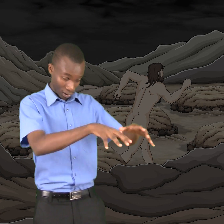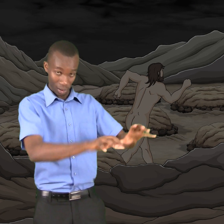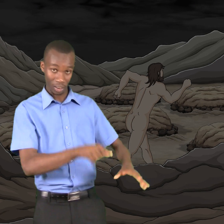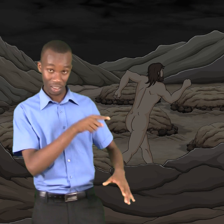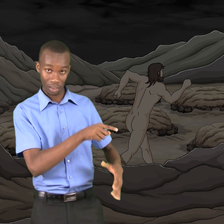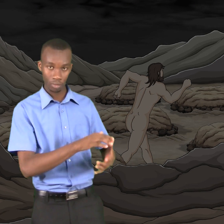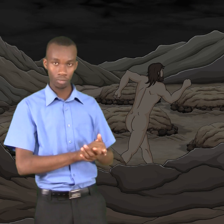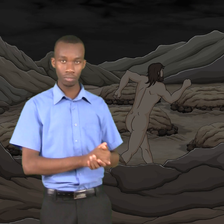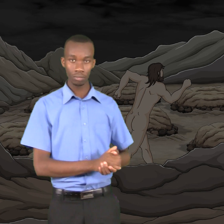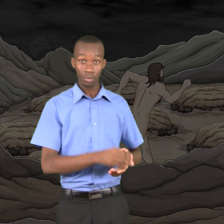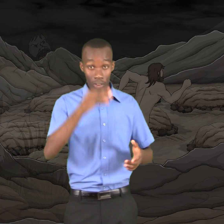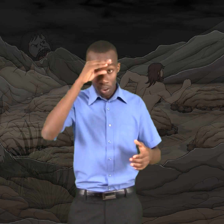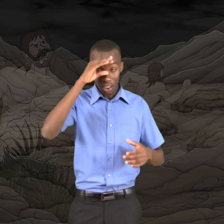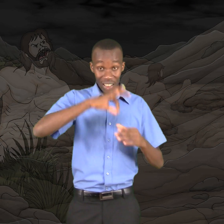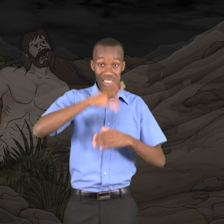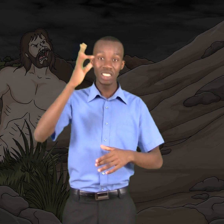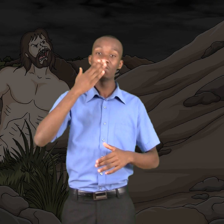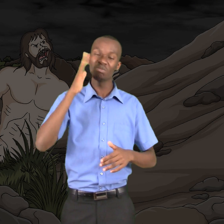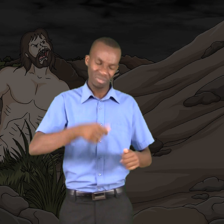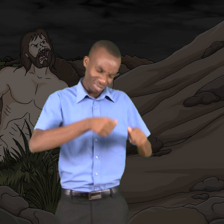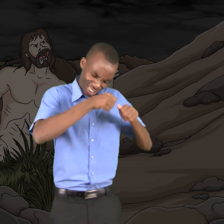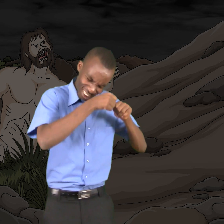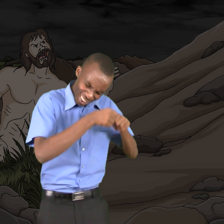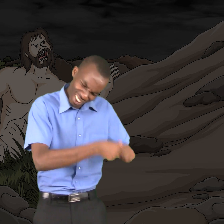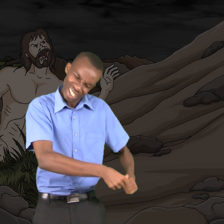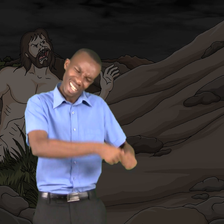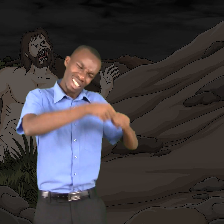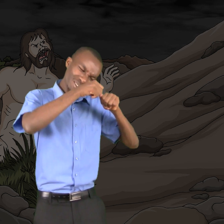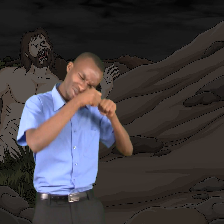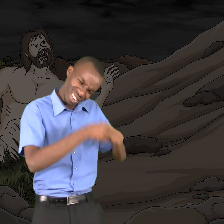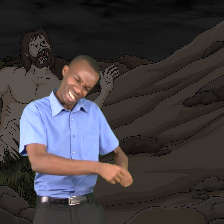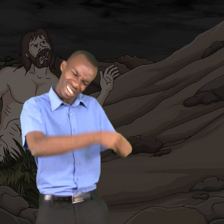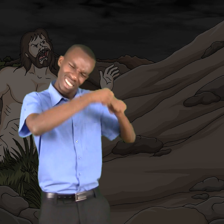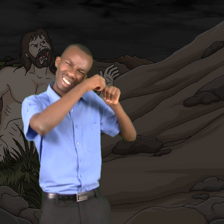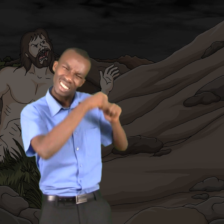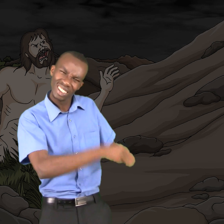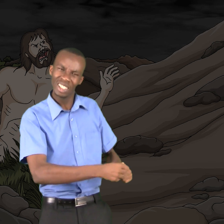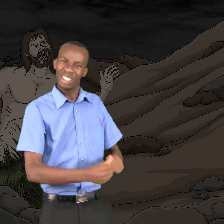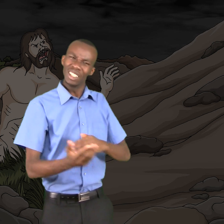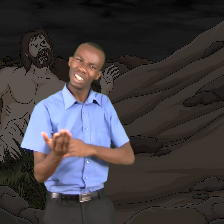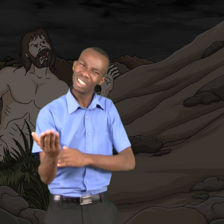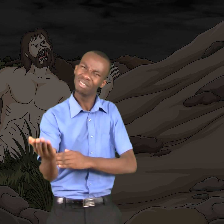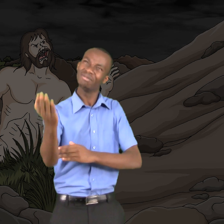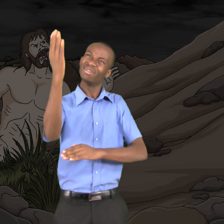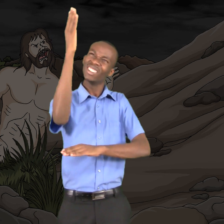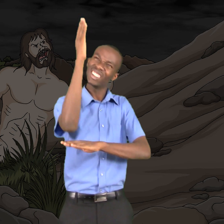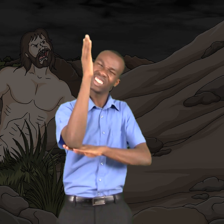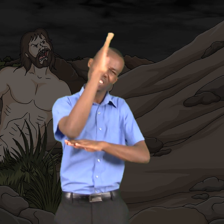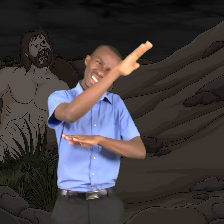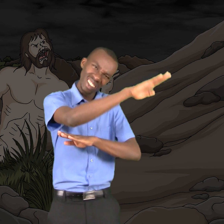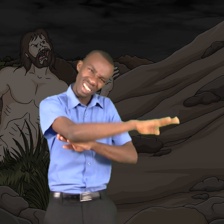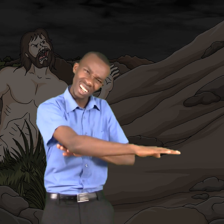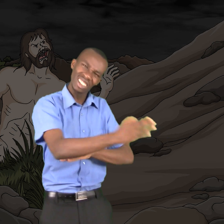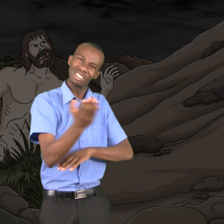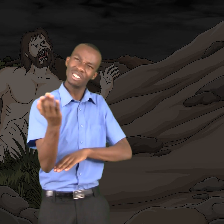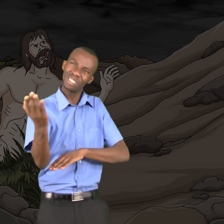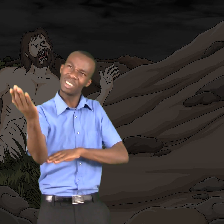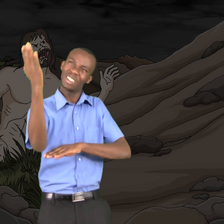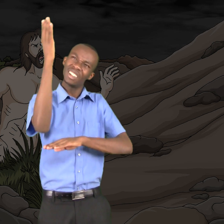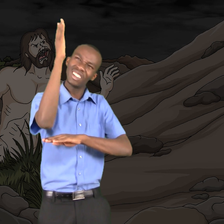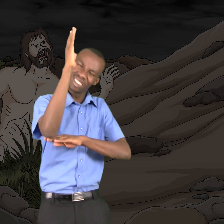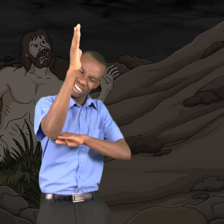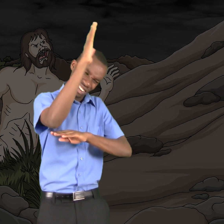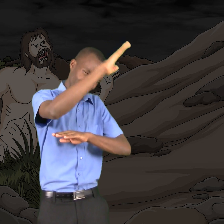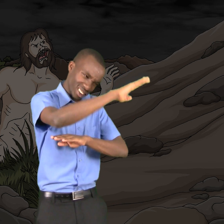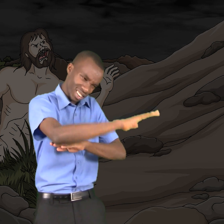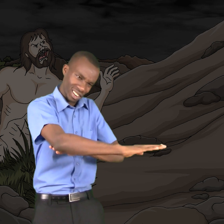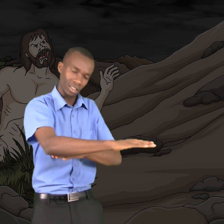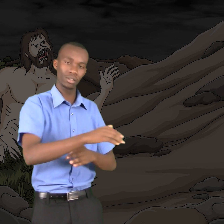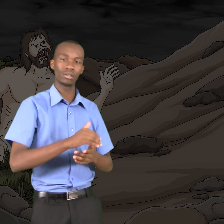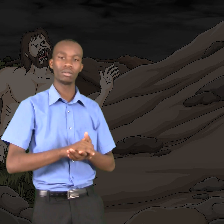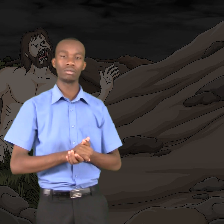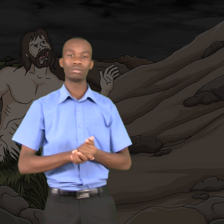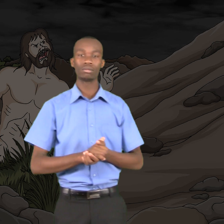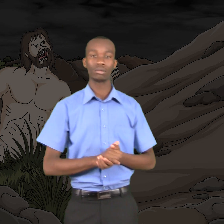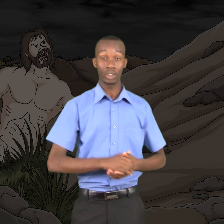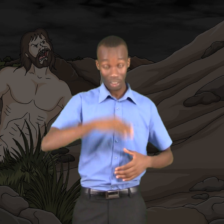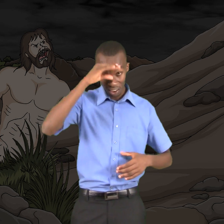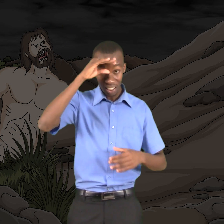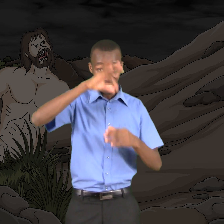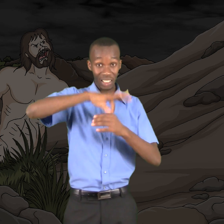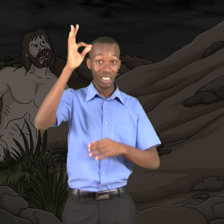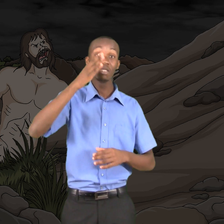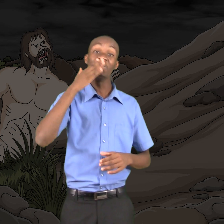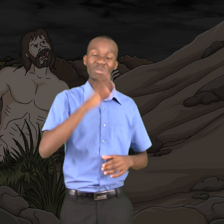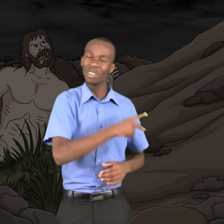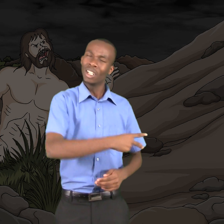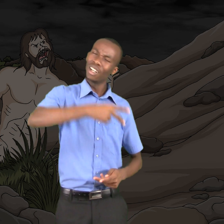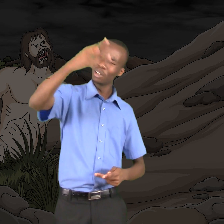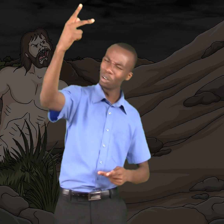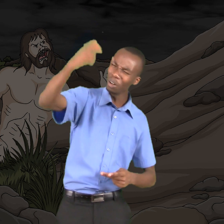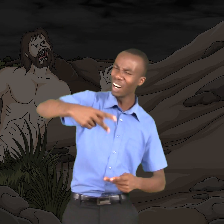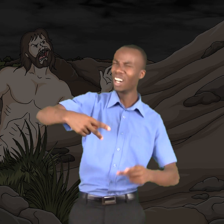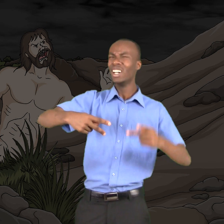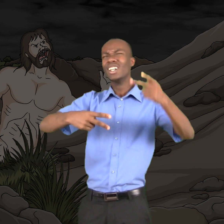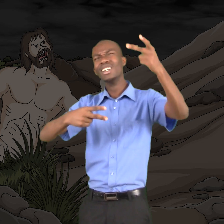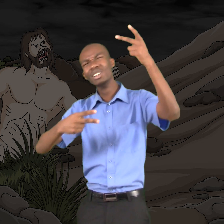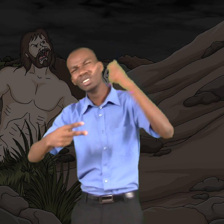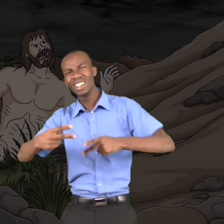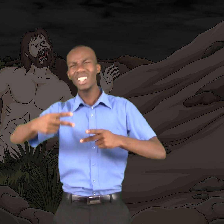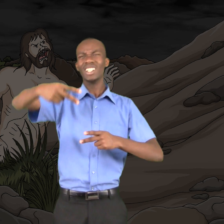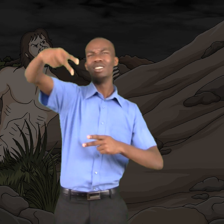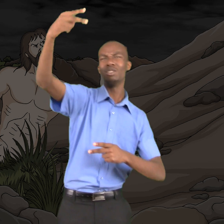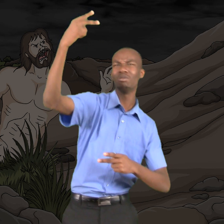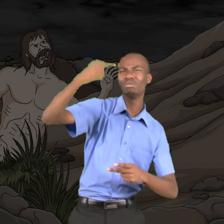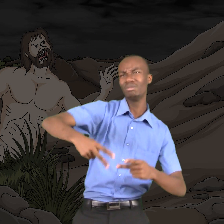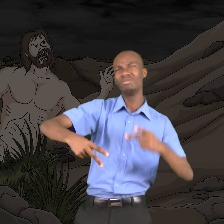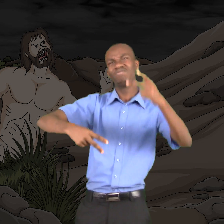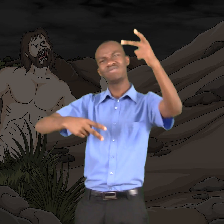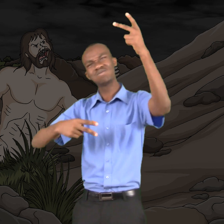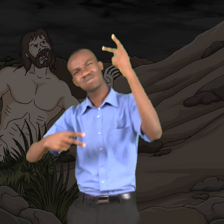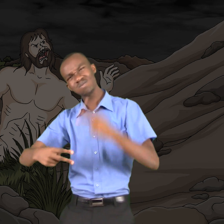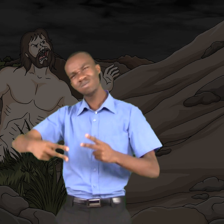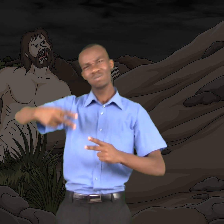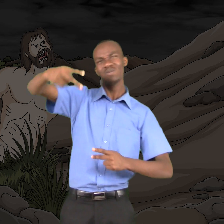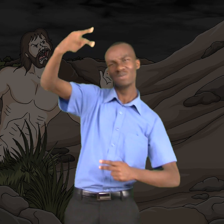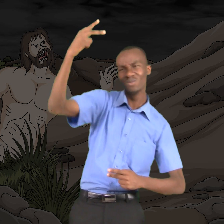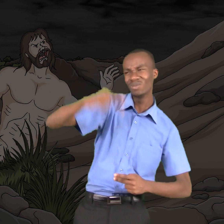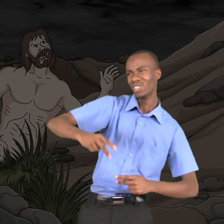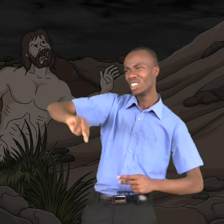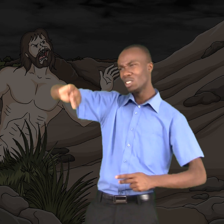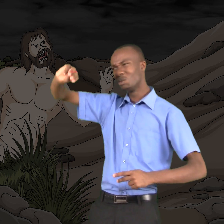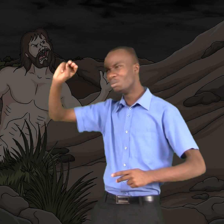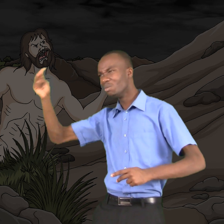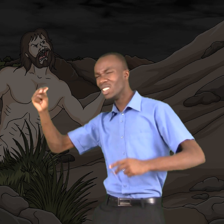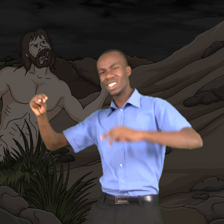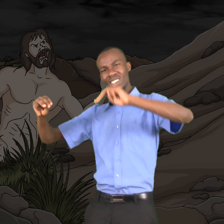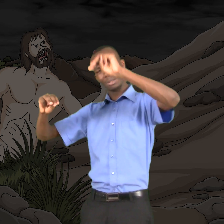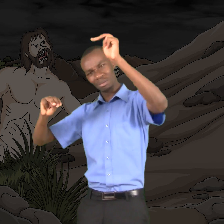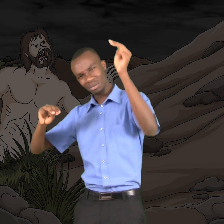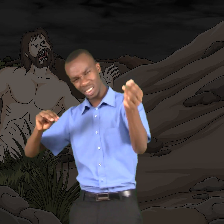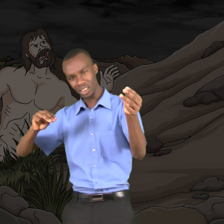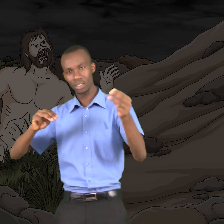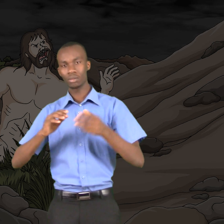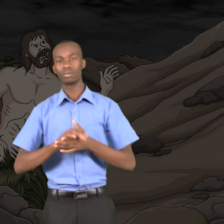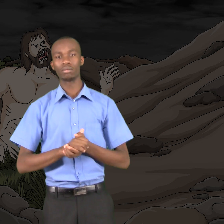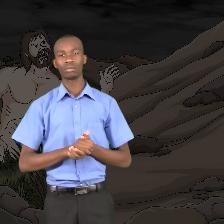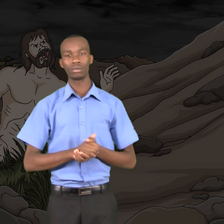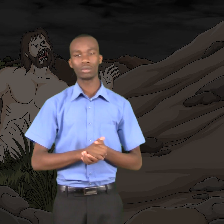This man had been living in the tombs and could no longer be restrained, even with chains.